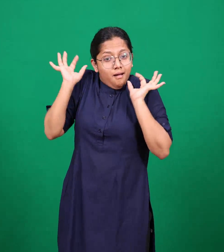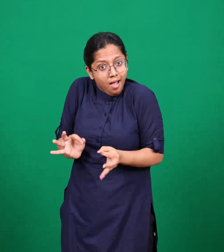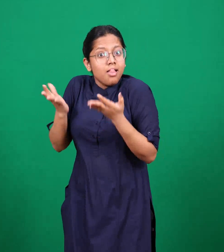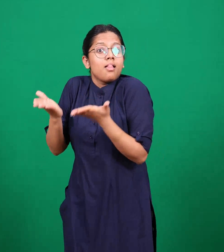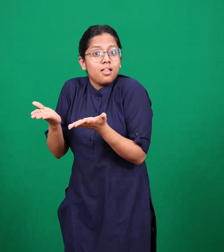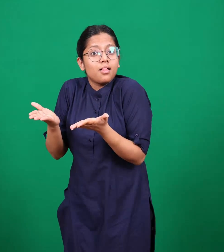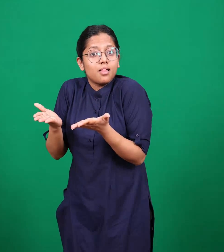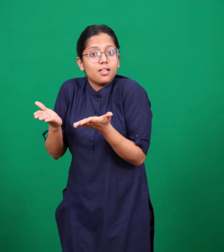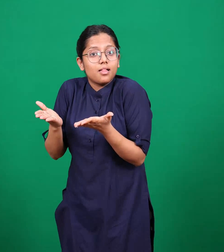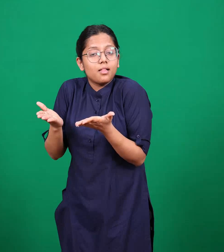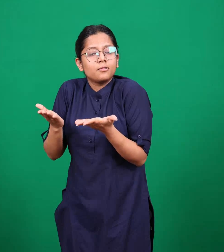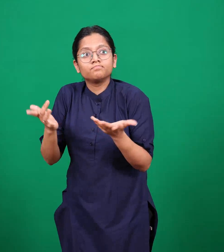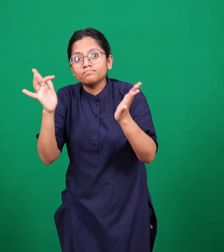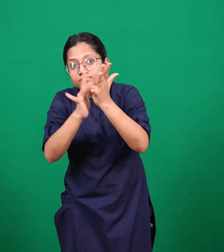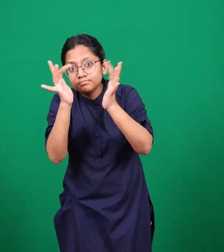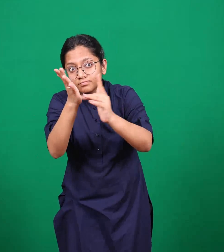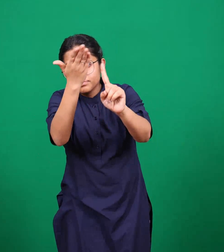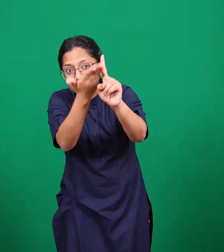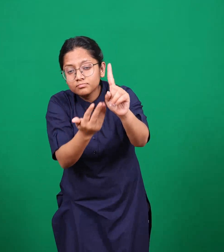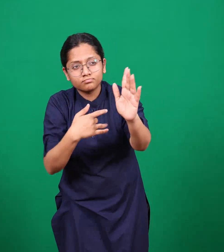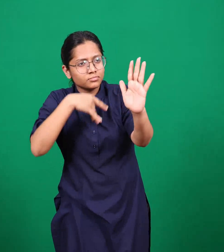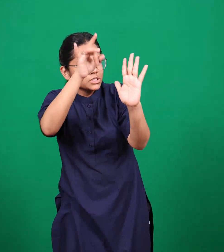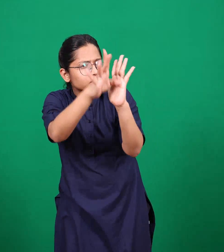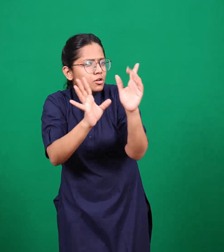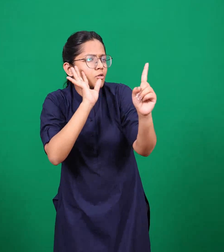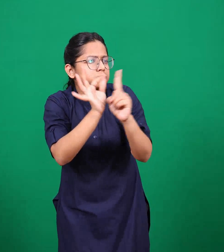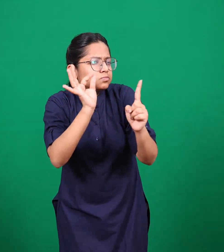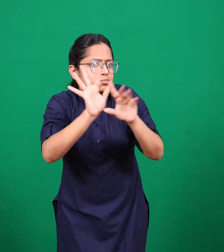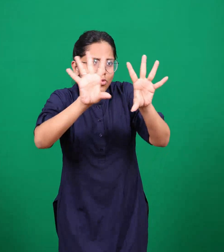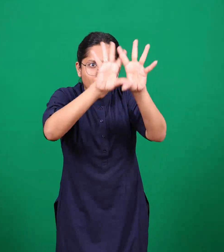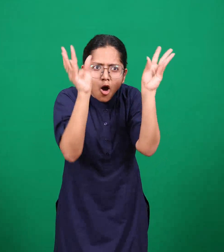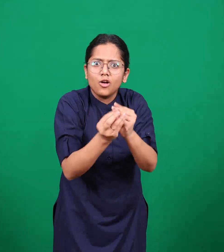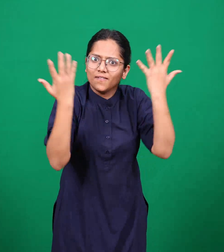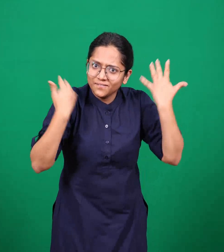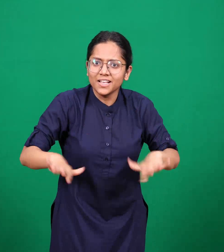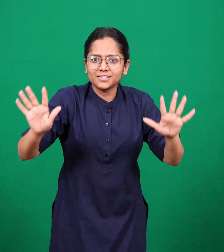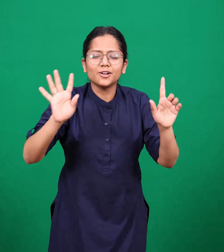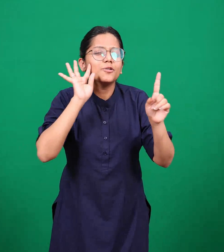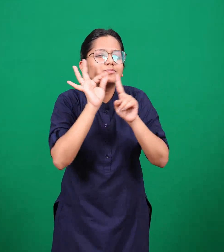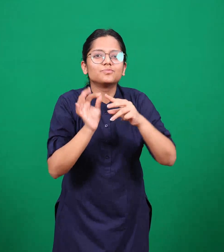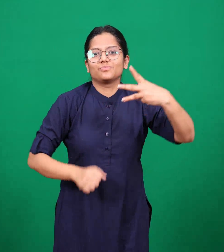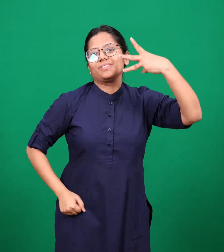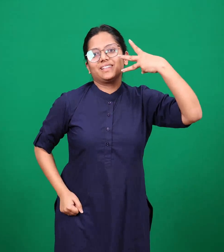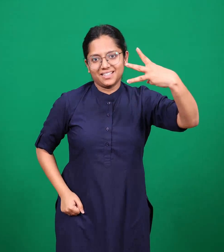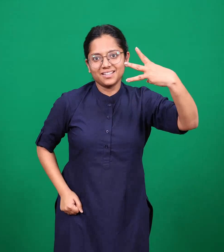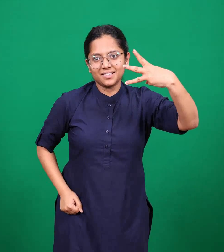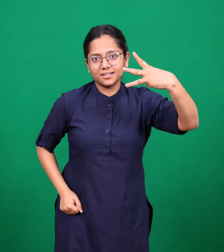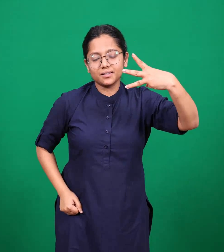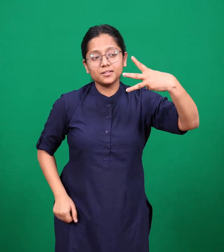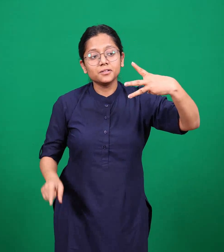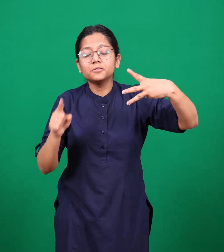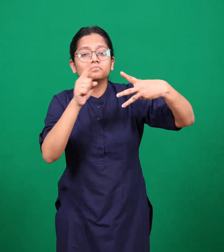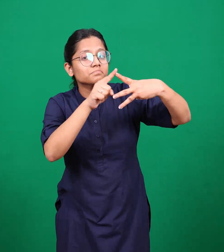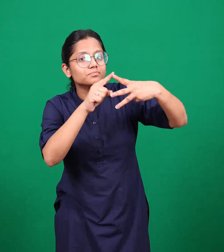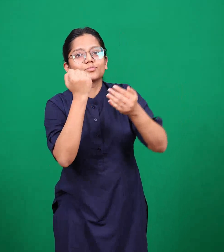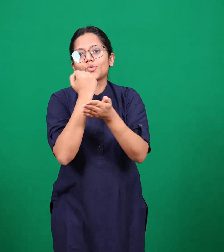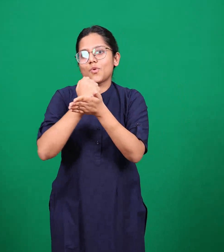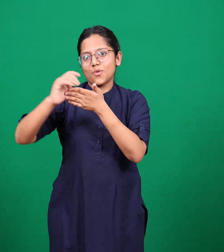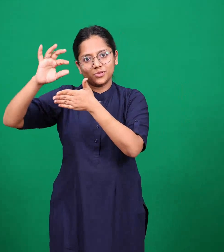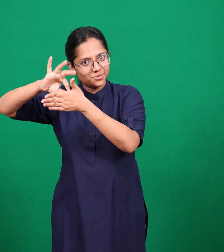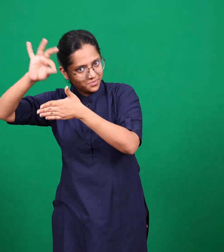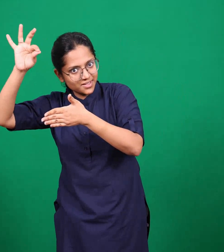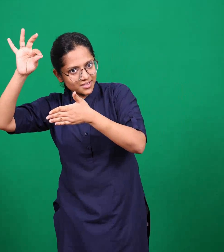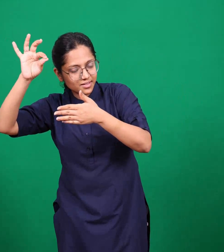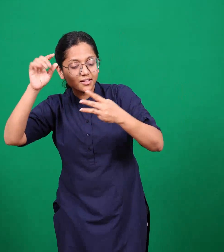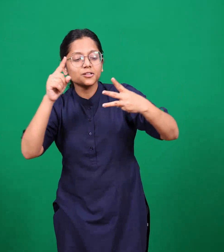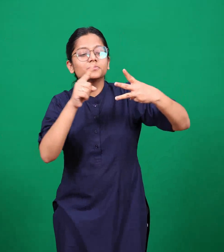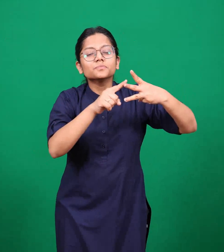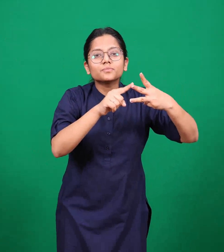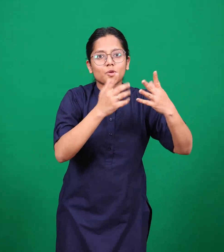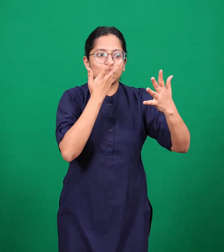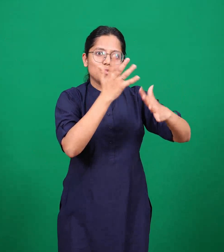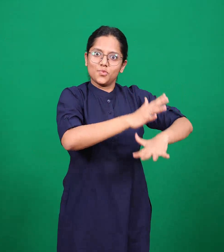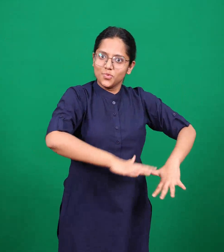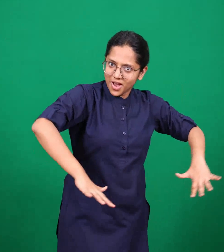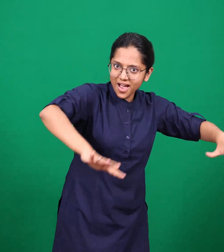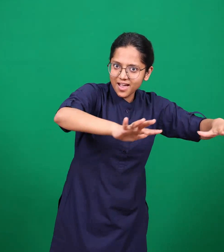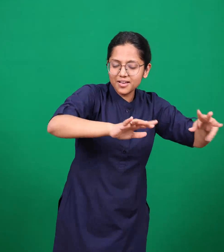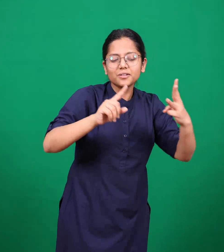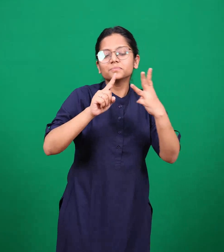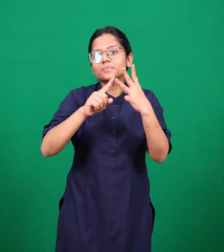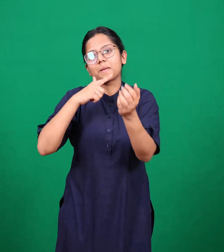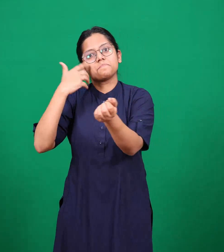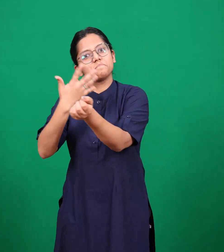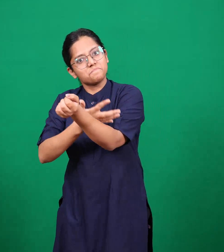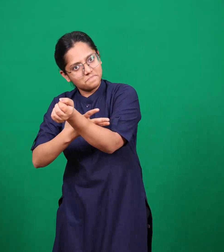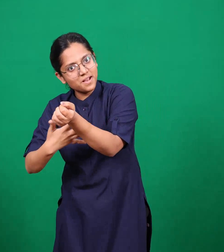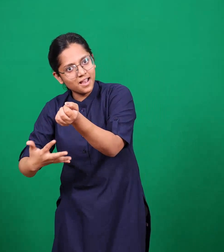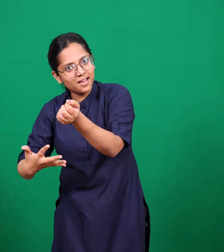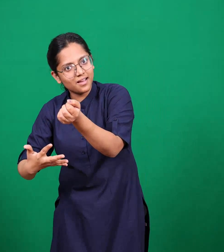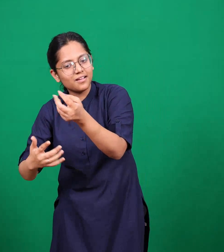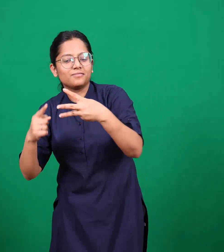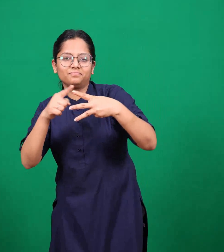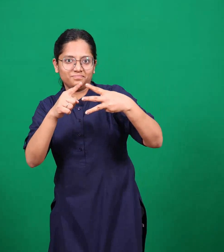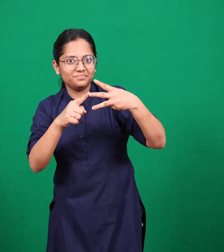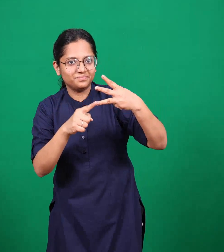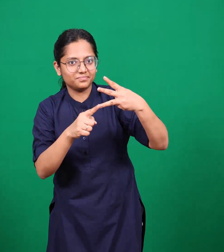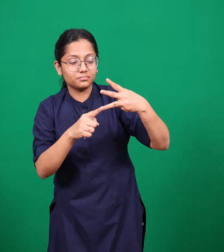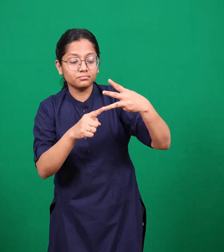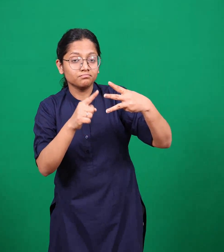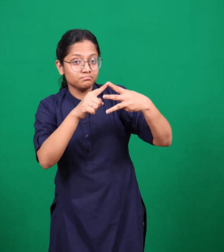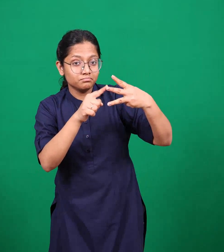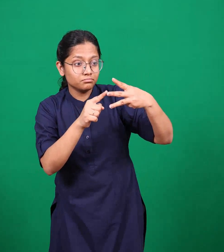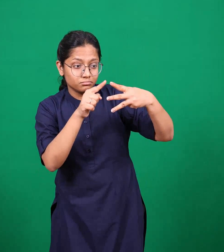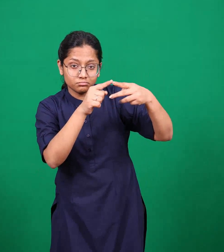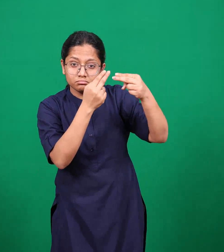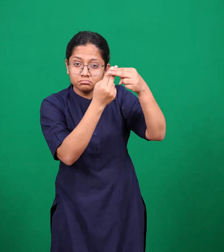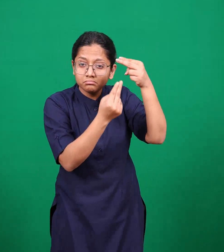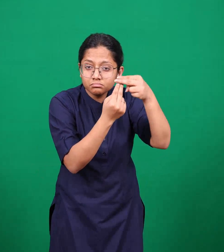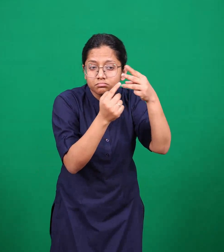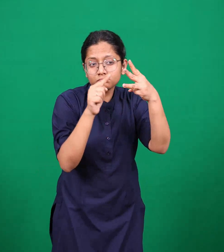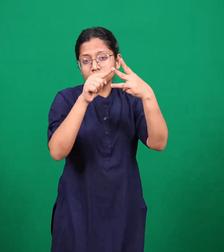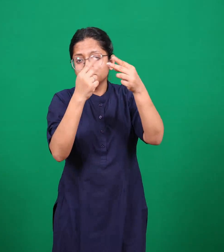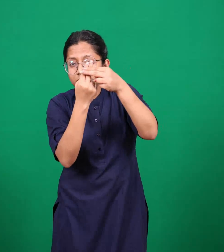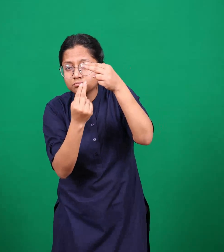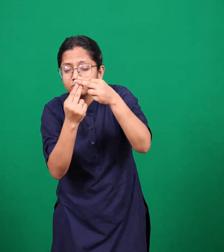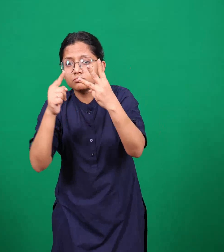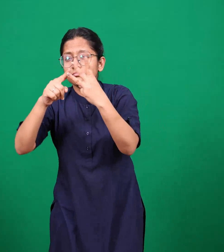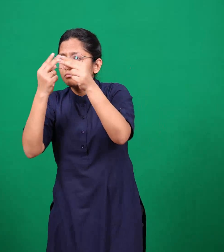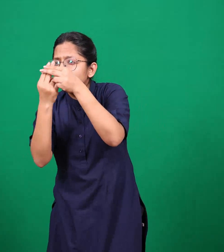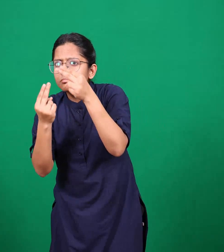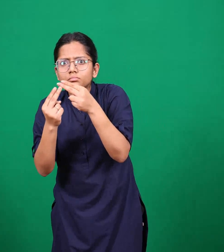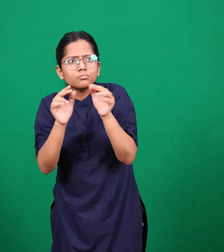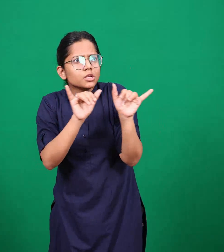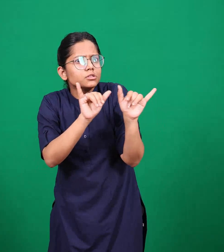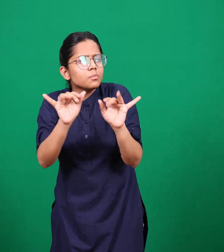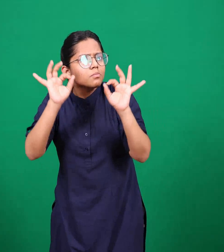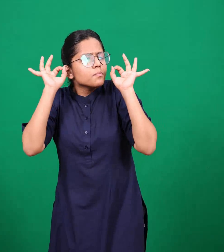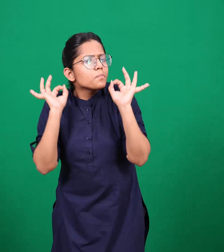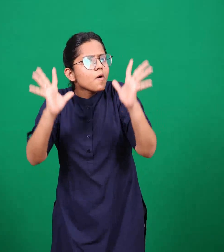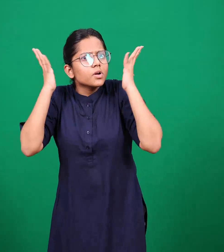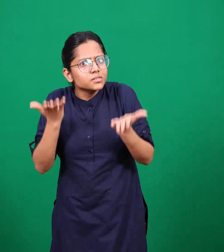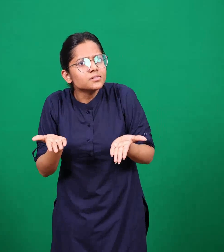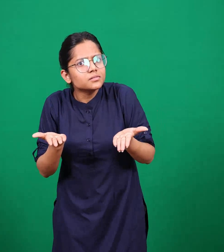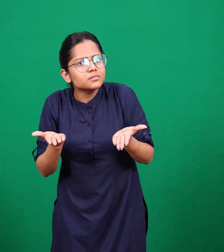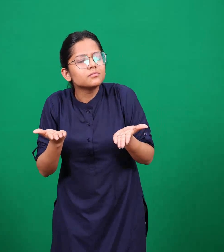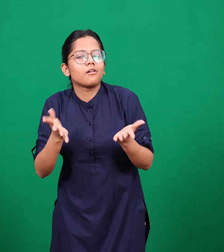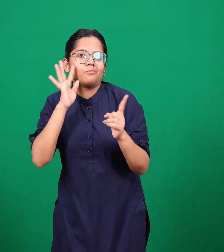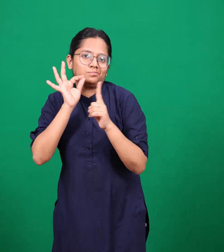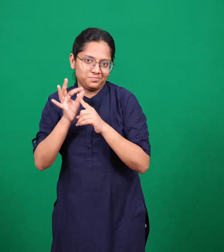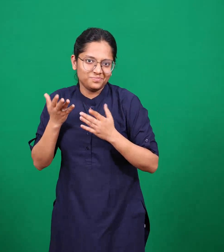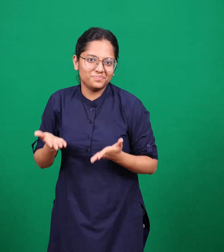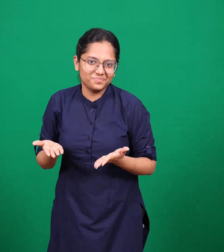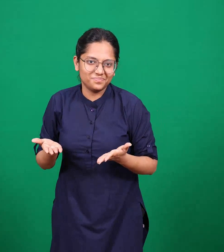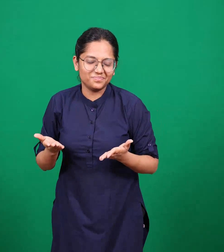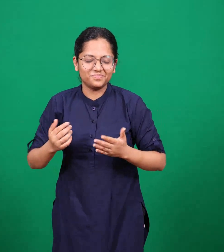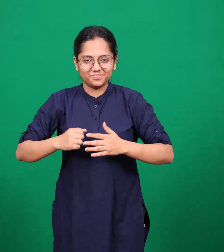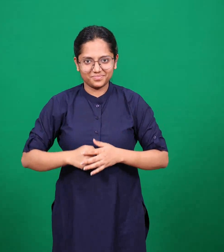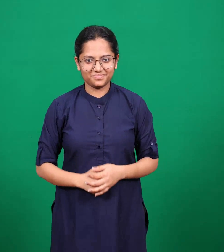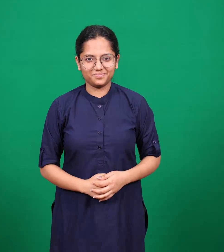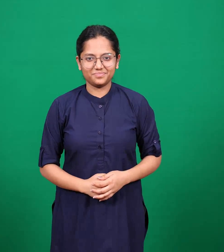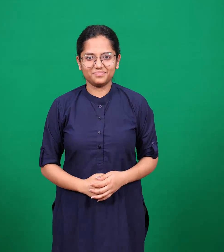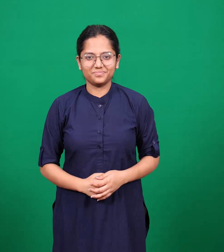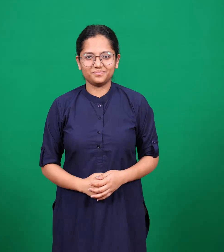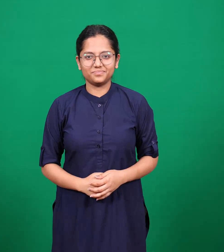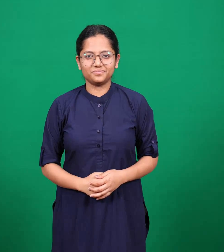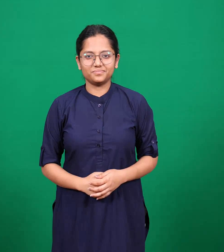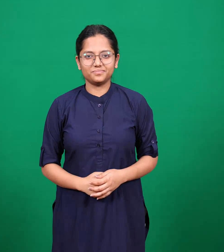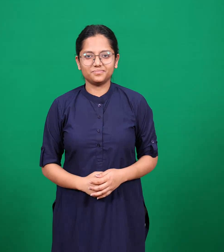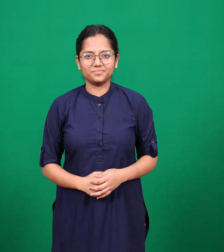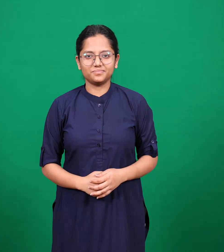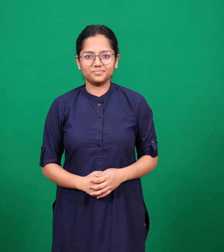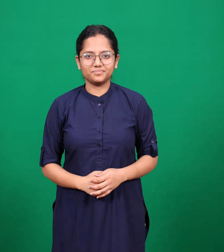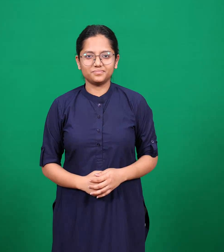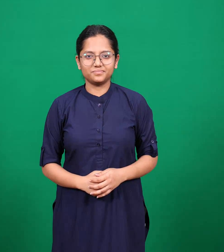For there are three that testify: the Spirit, the water, and the blood- and these three are in agreement.